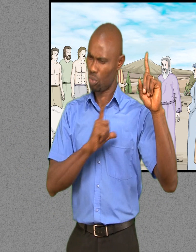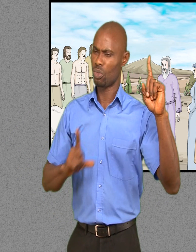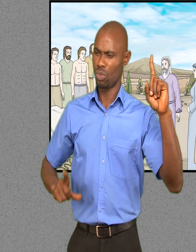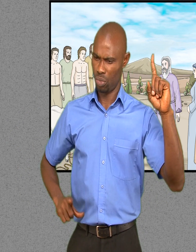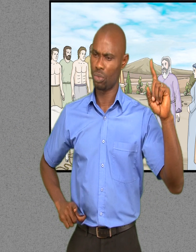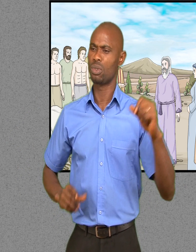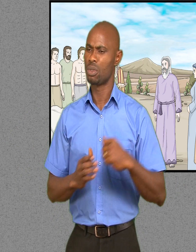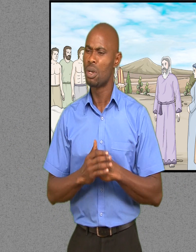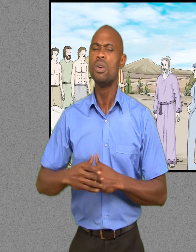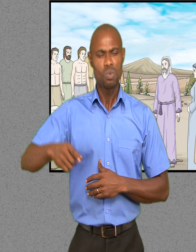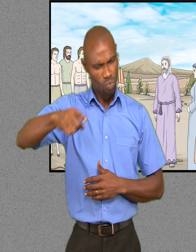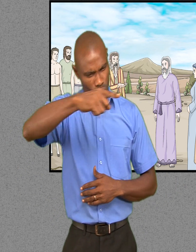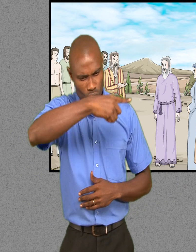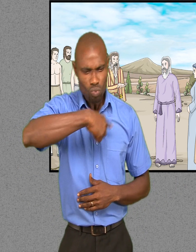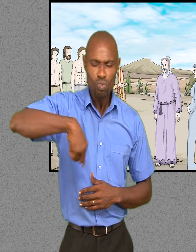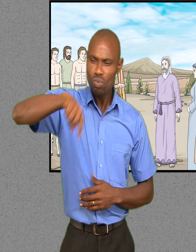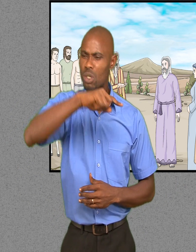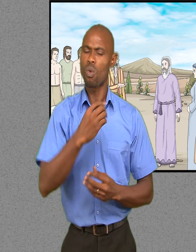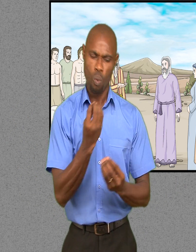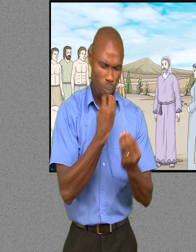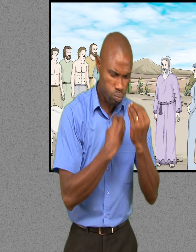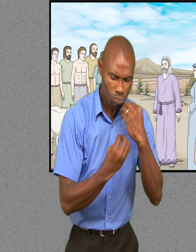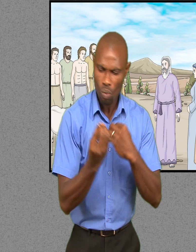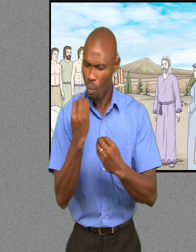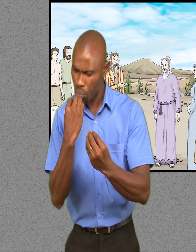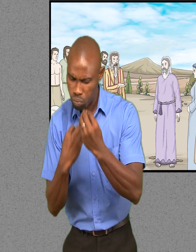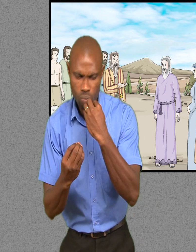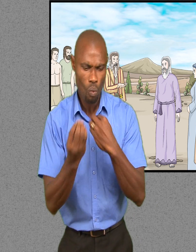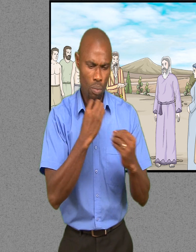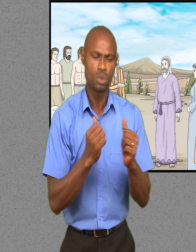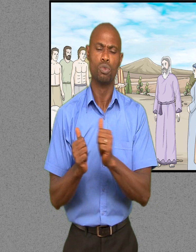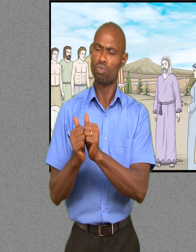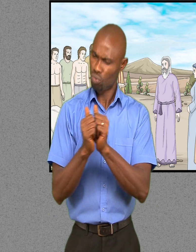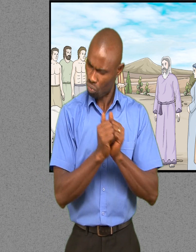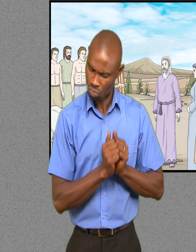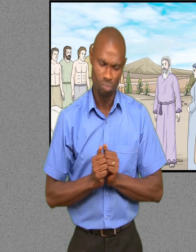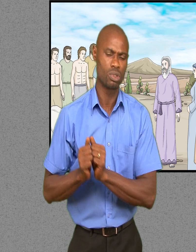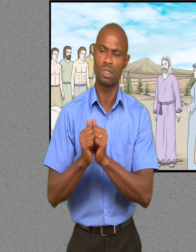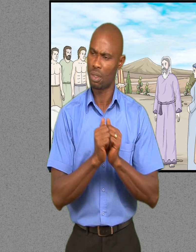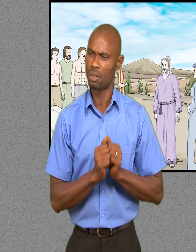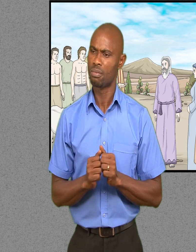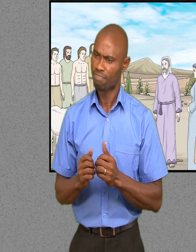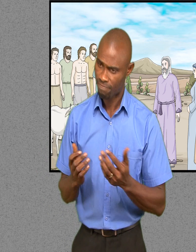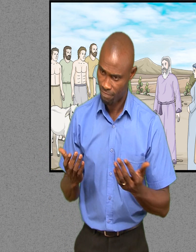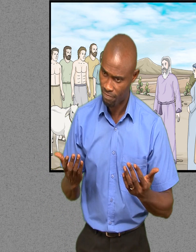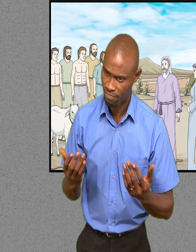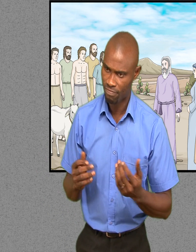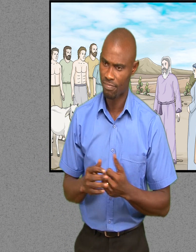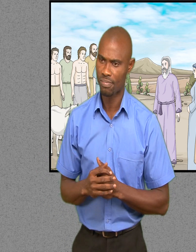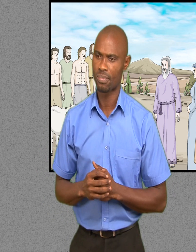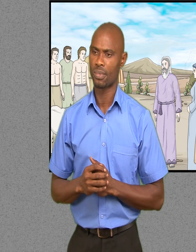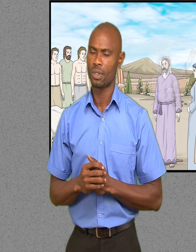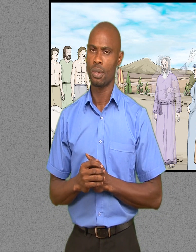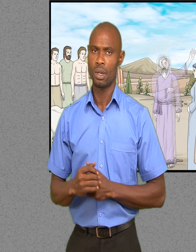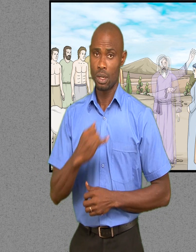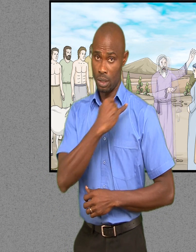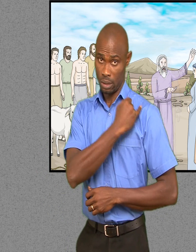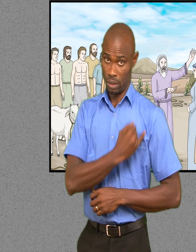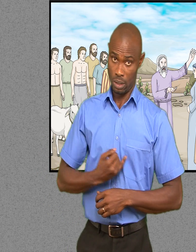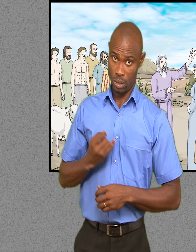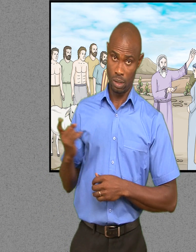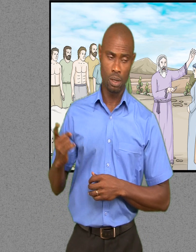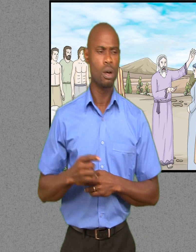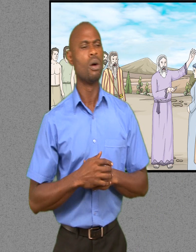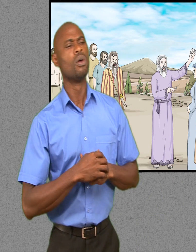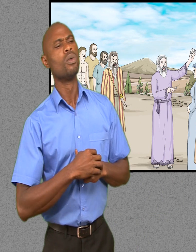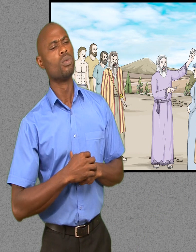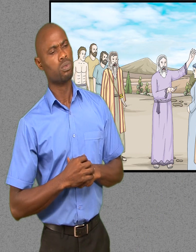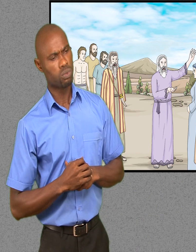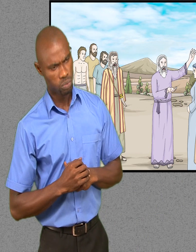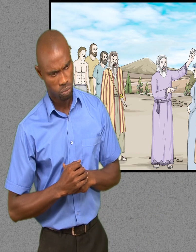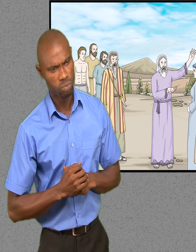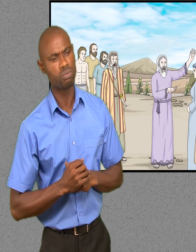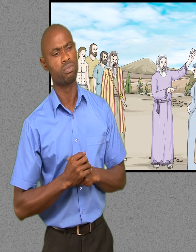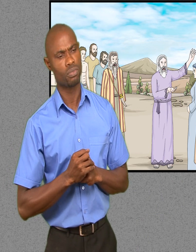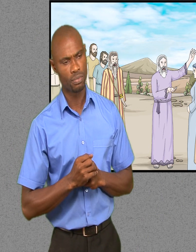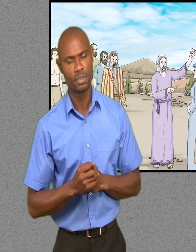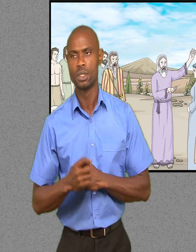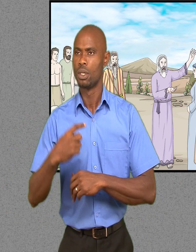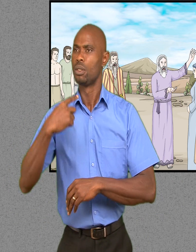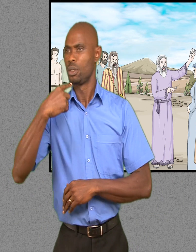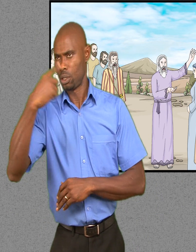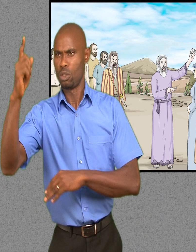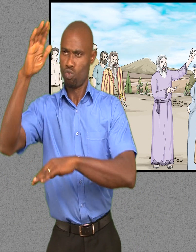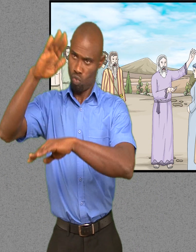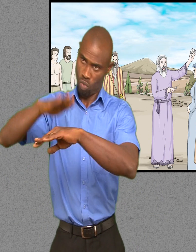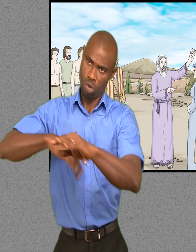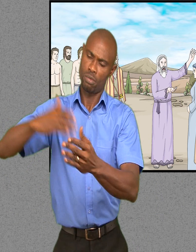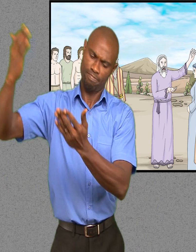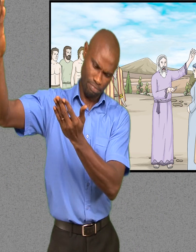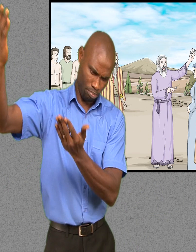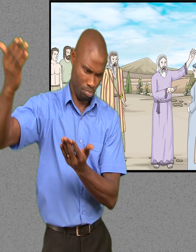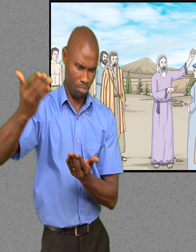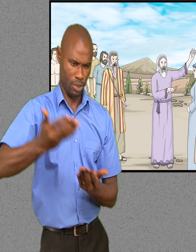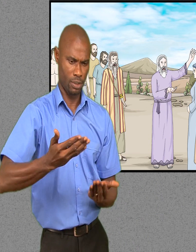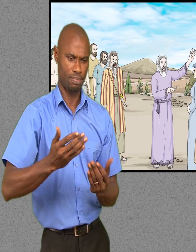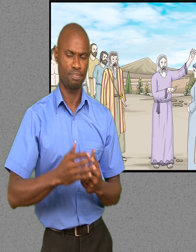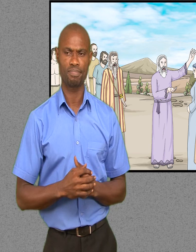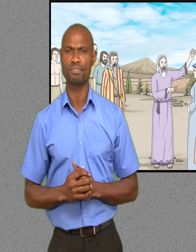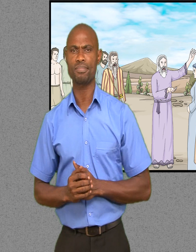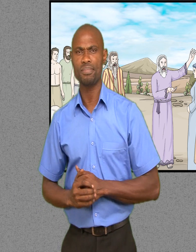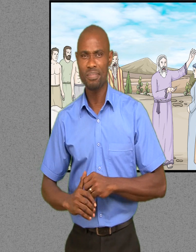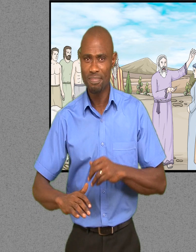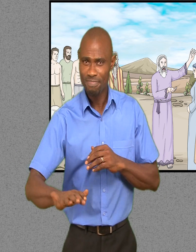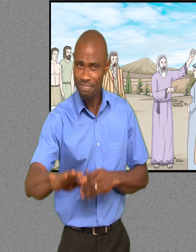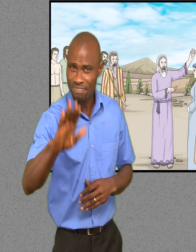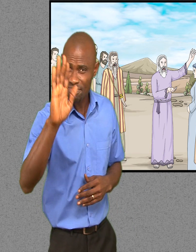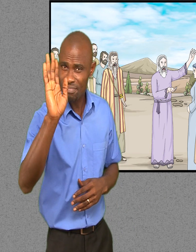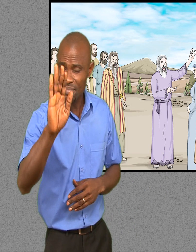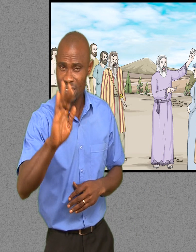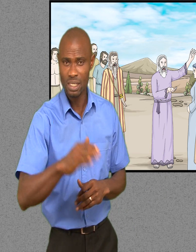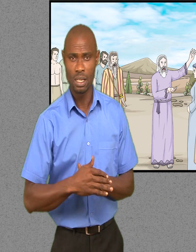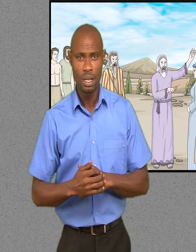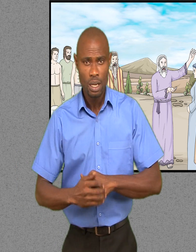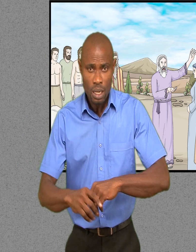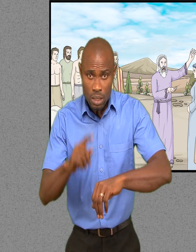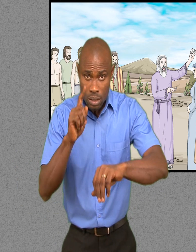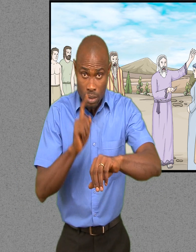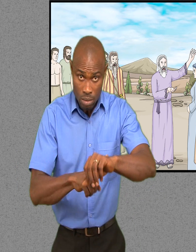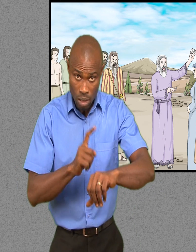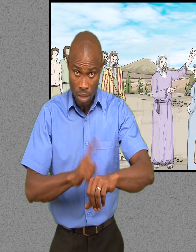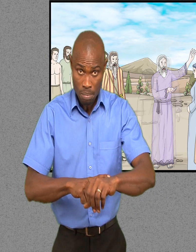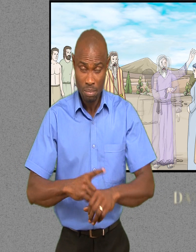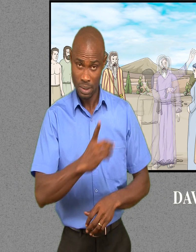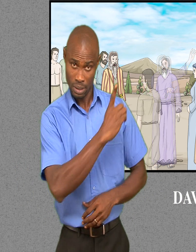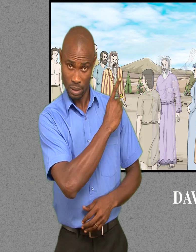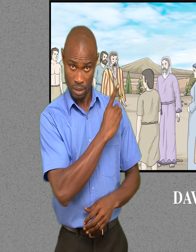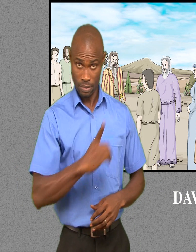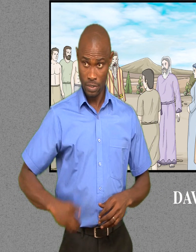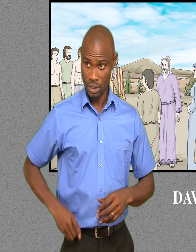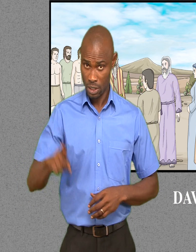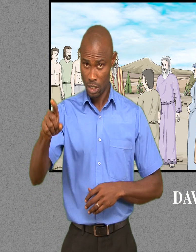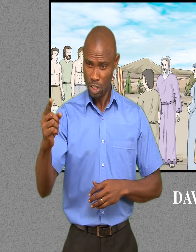“For we will not sit down to eat until he arrives.”